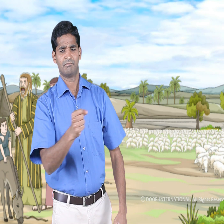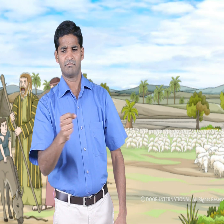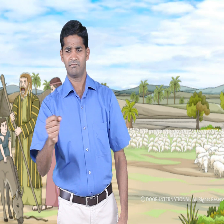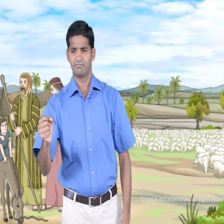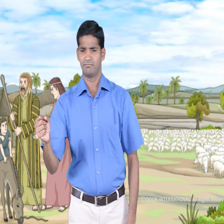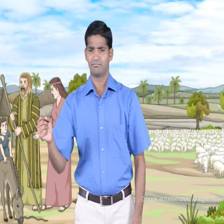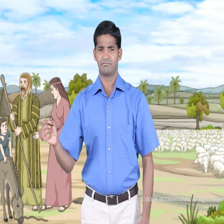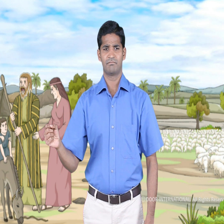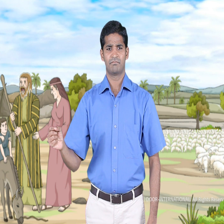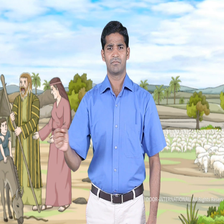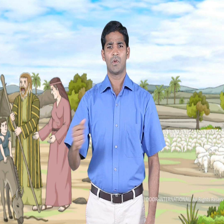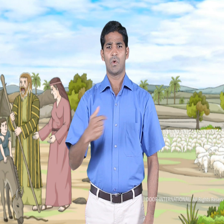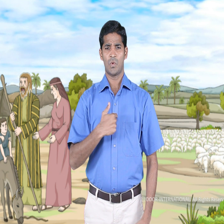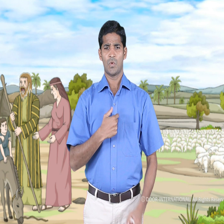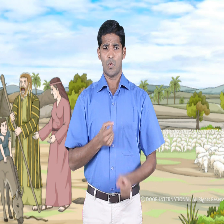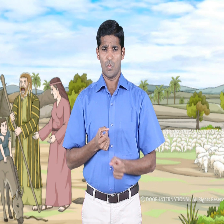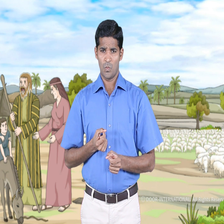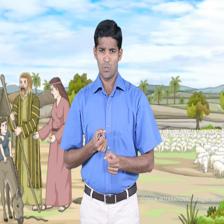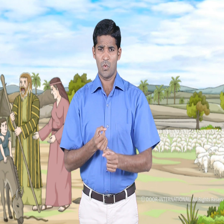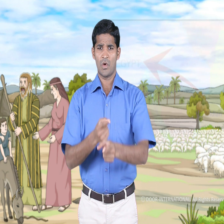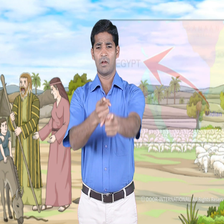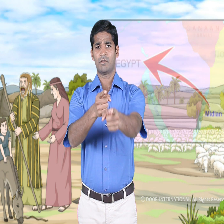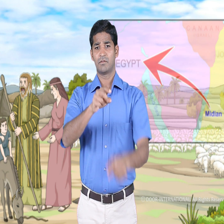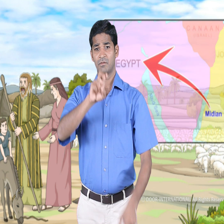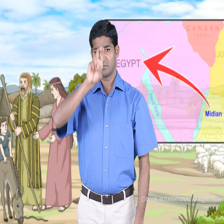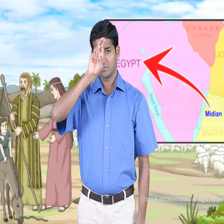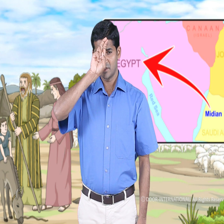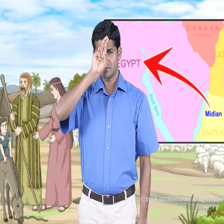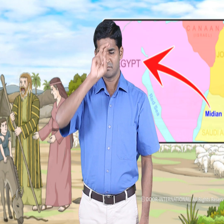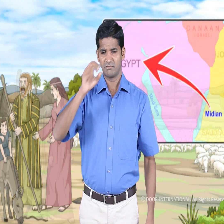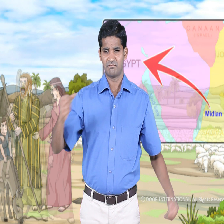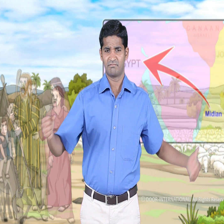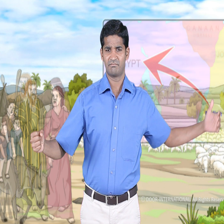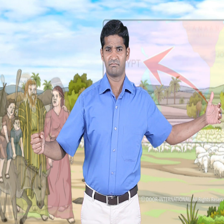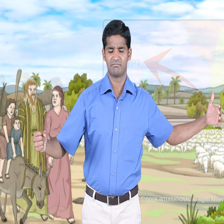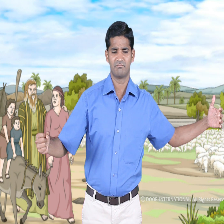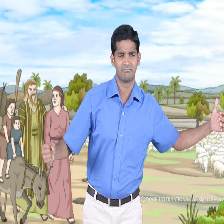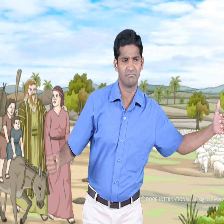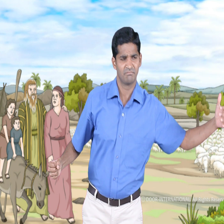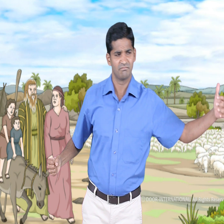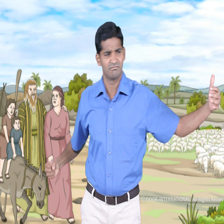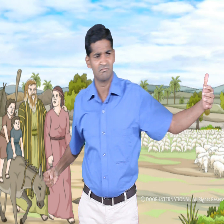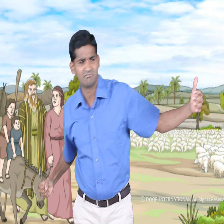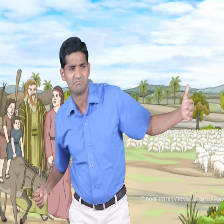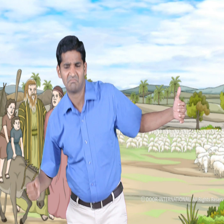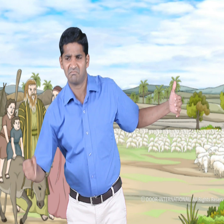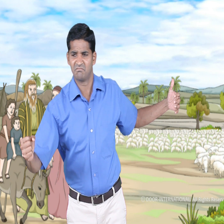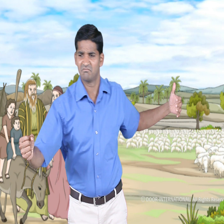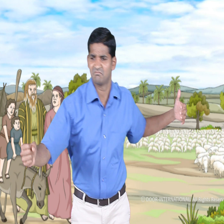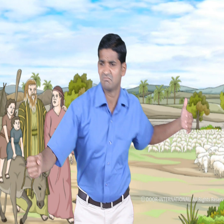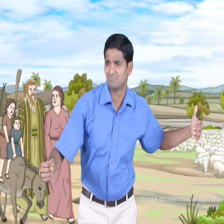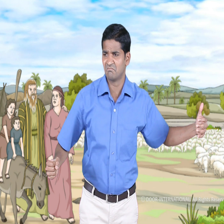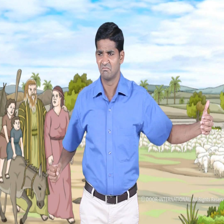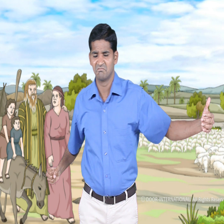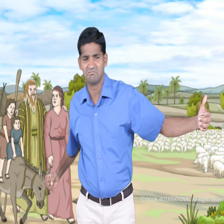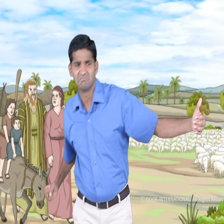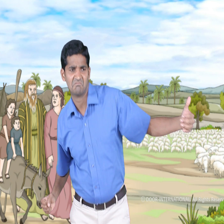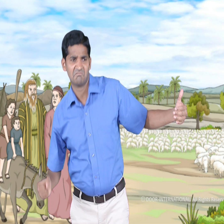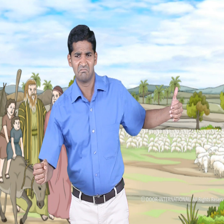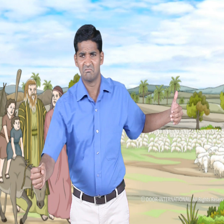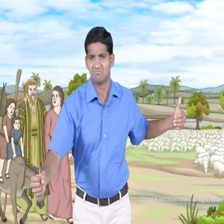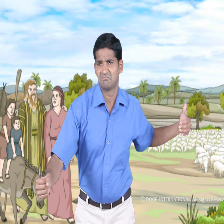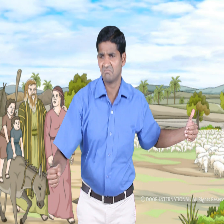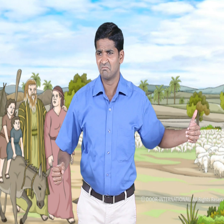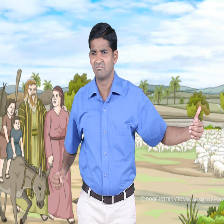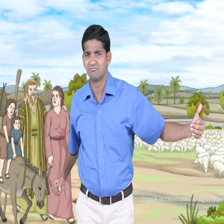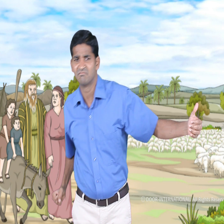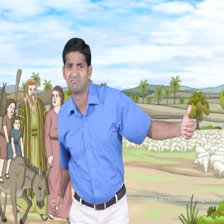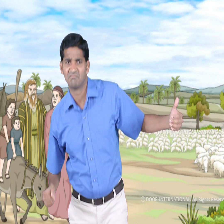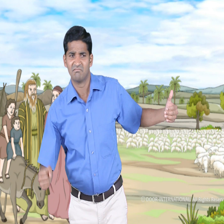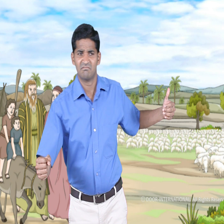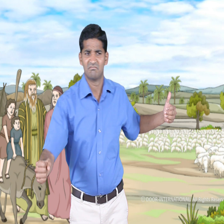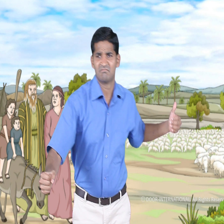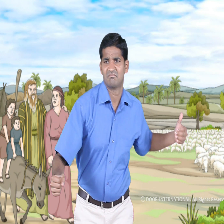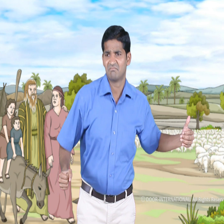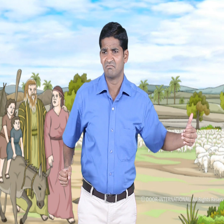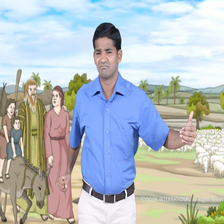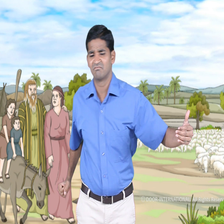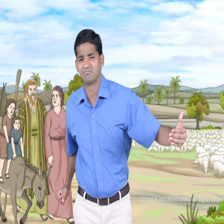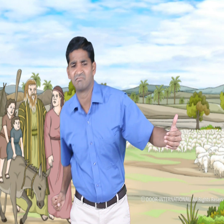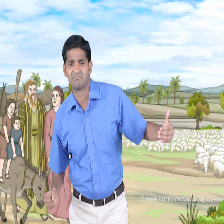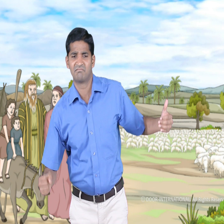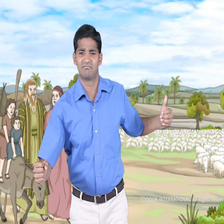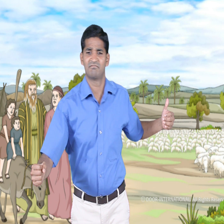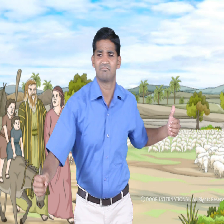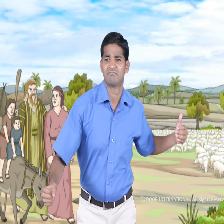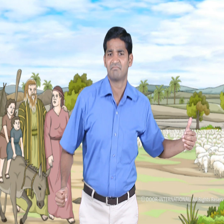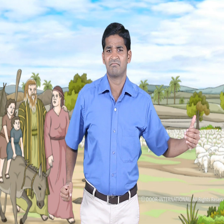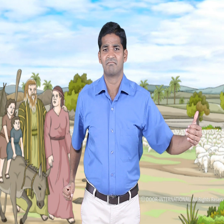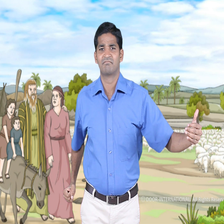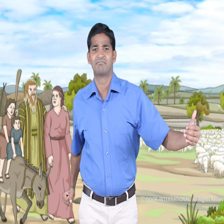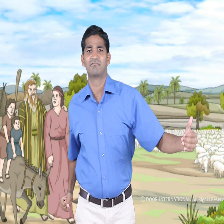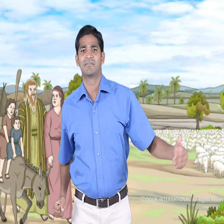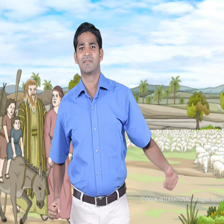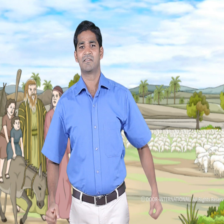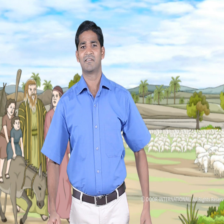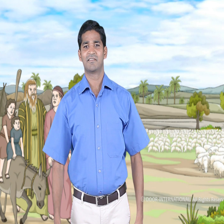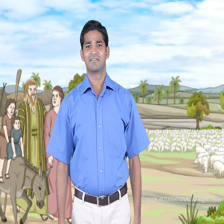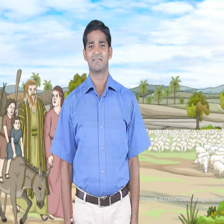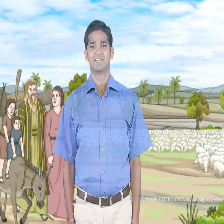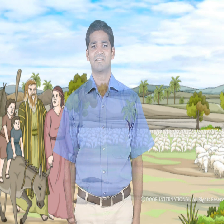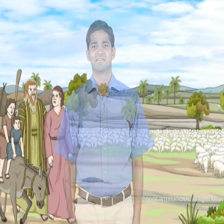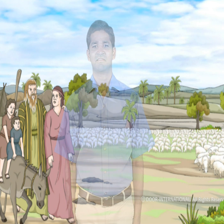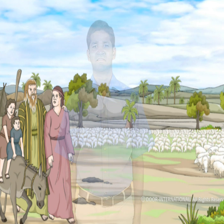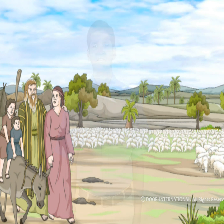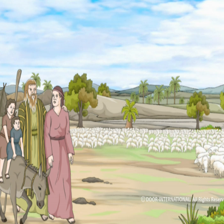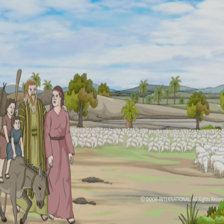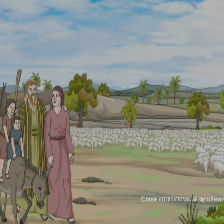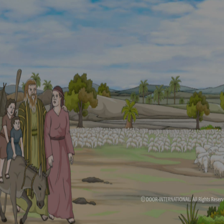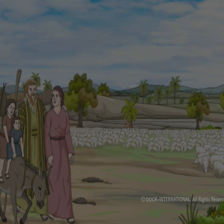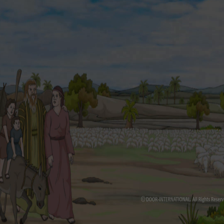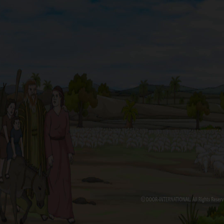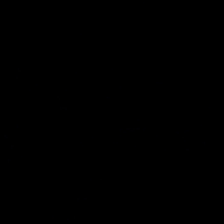And he took the staff of God in his hand.